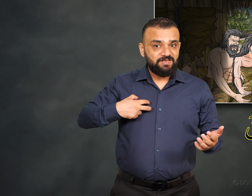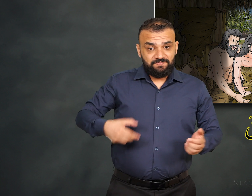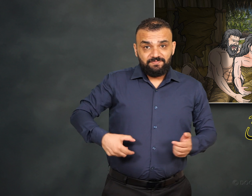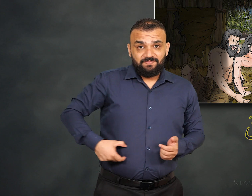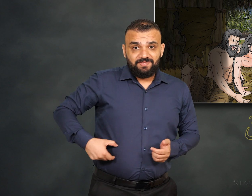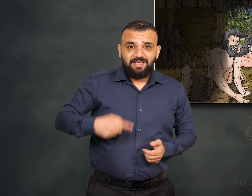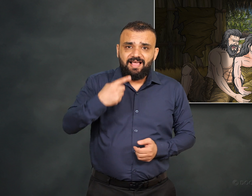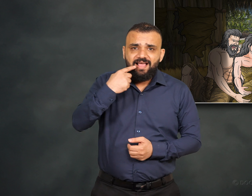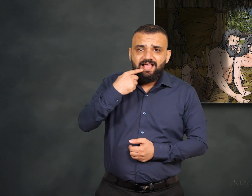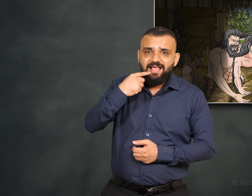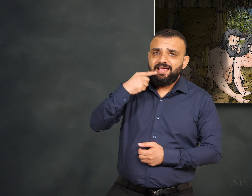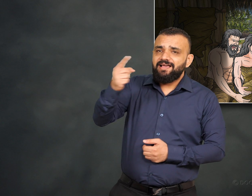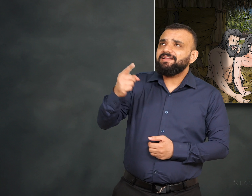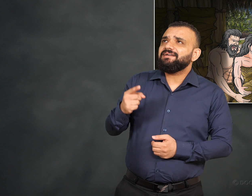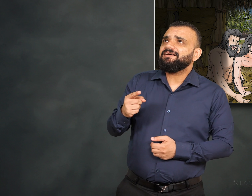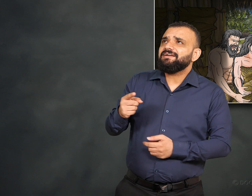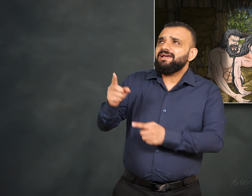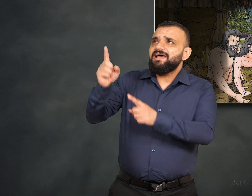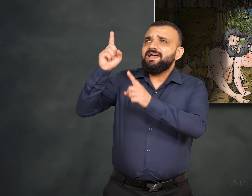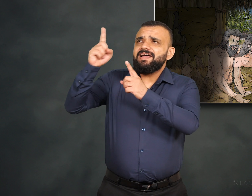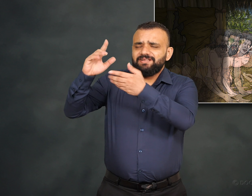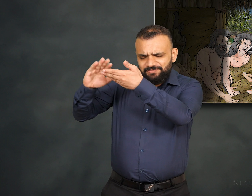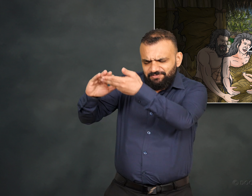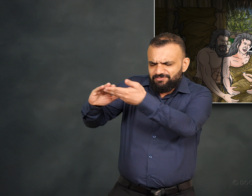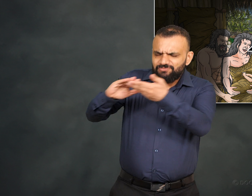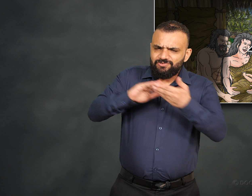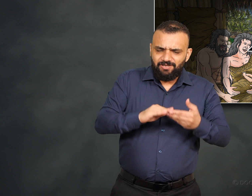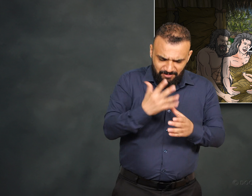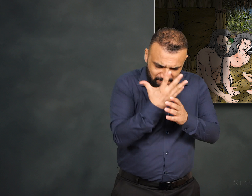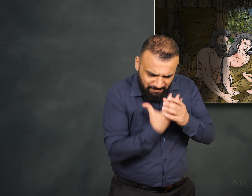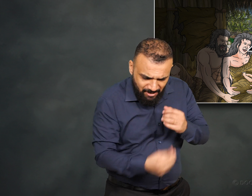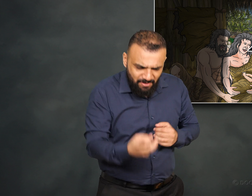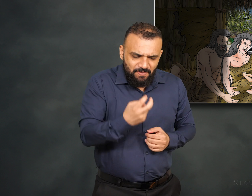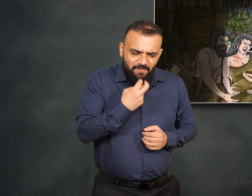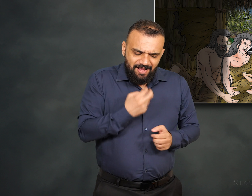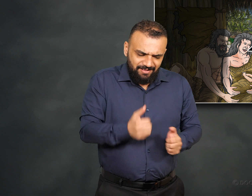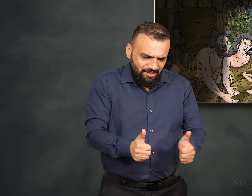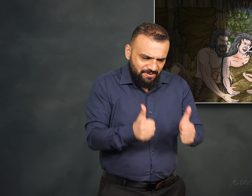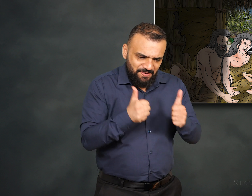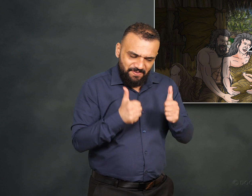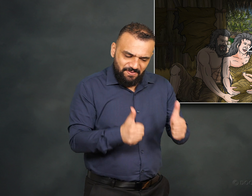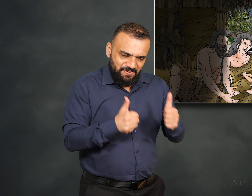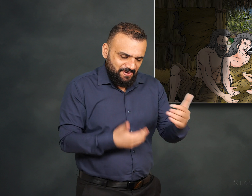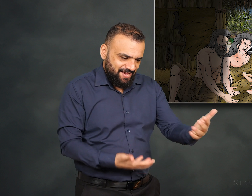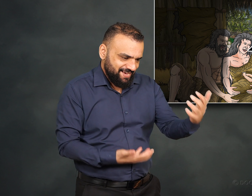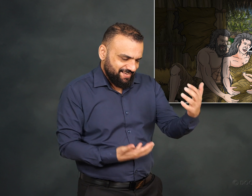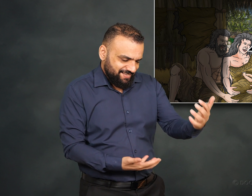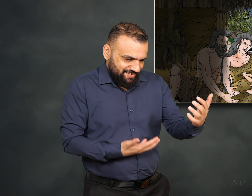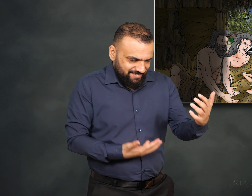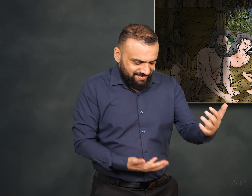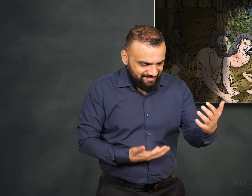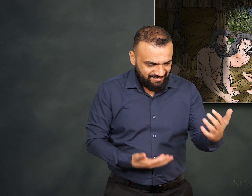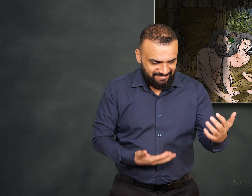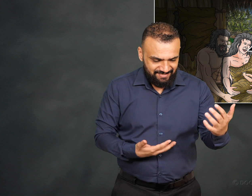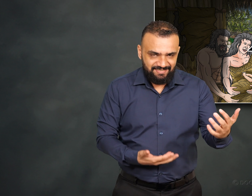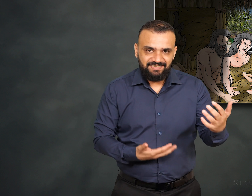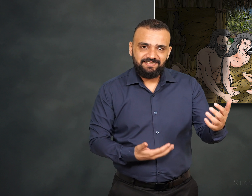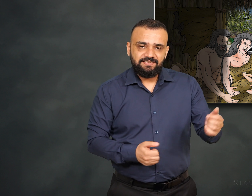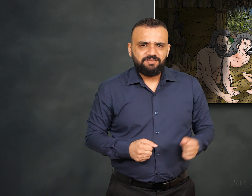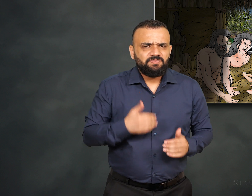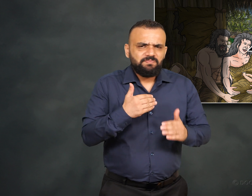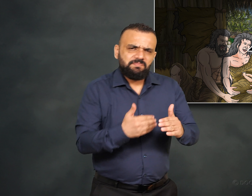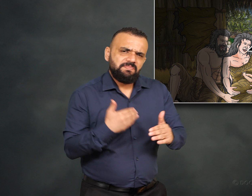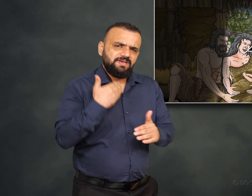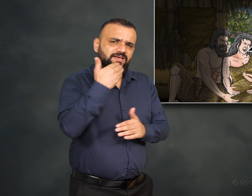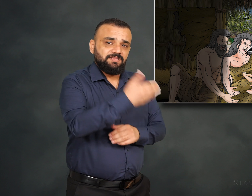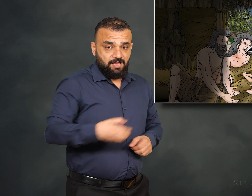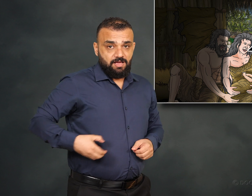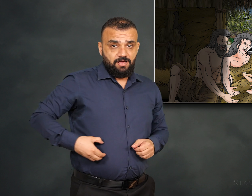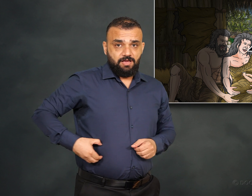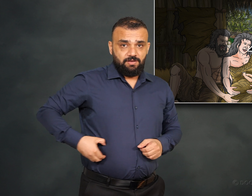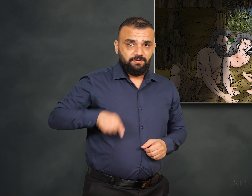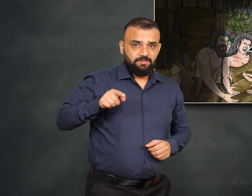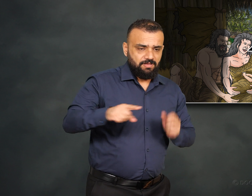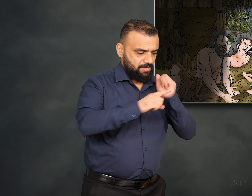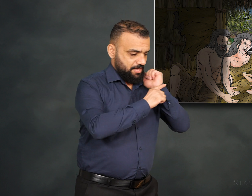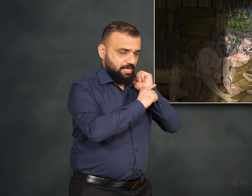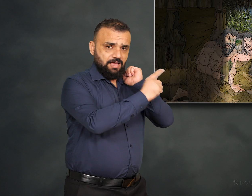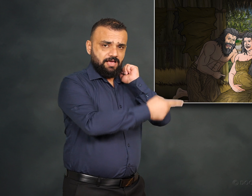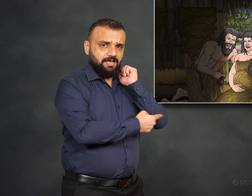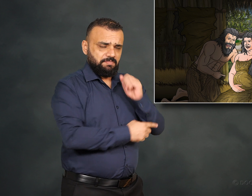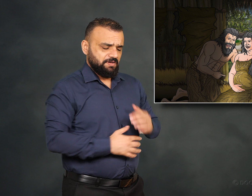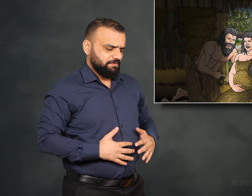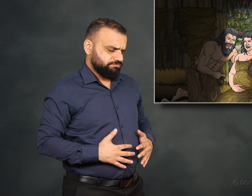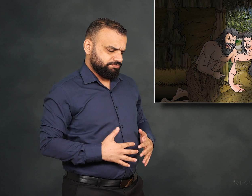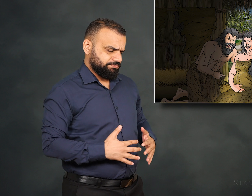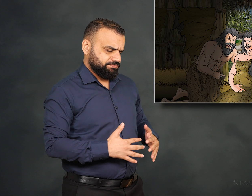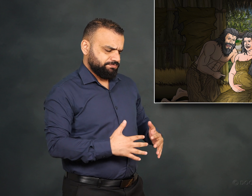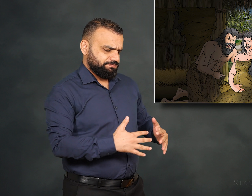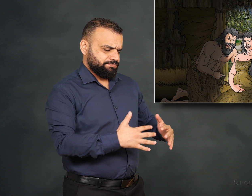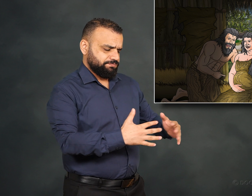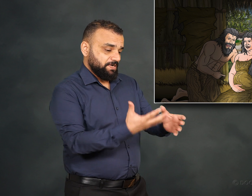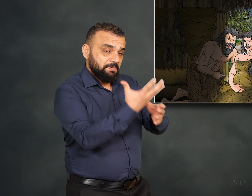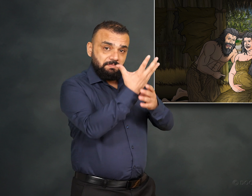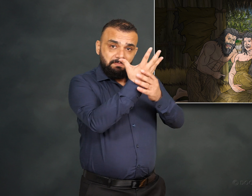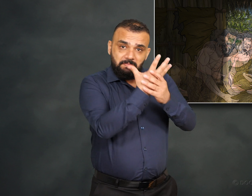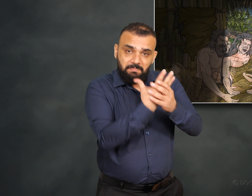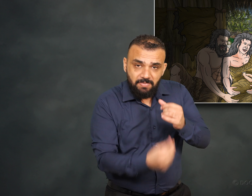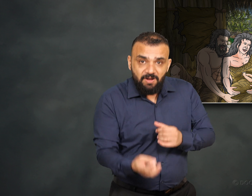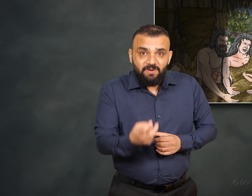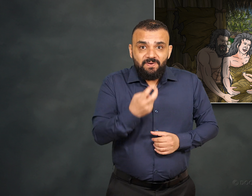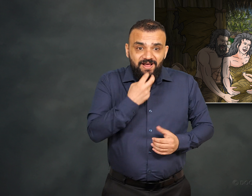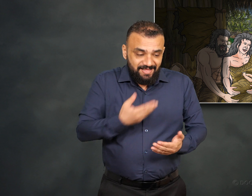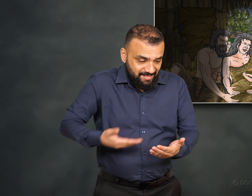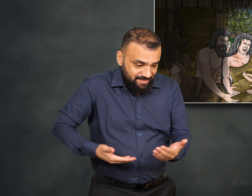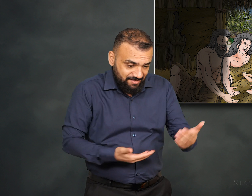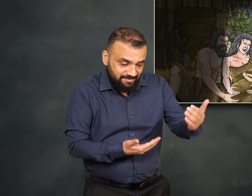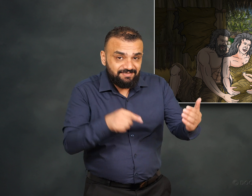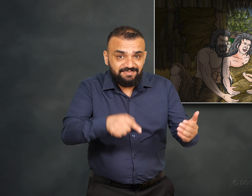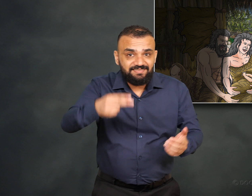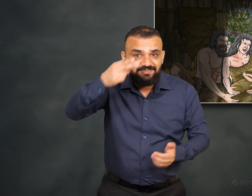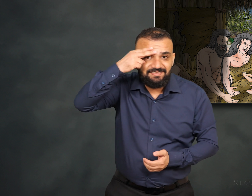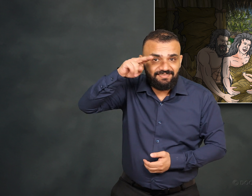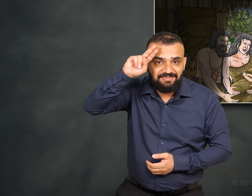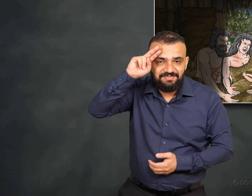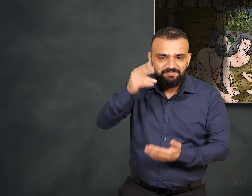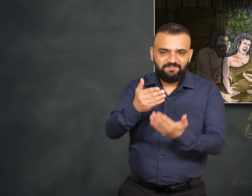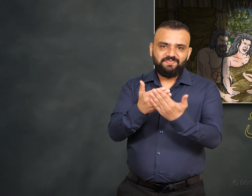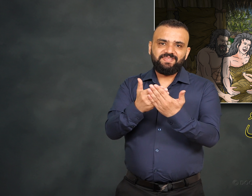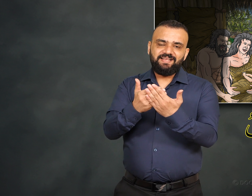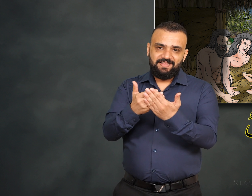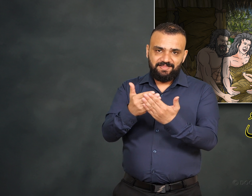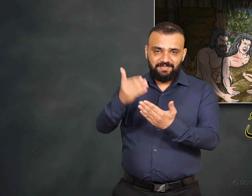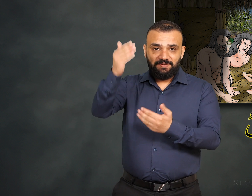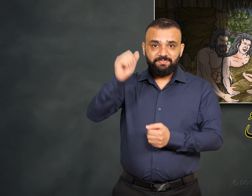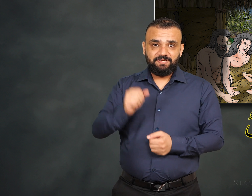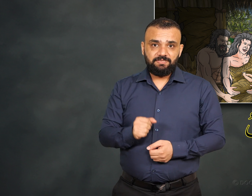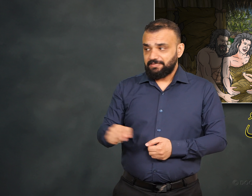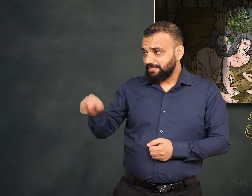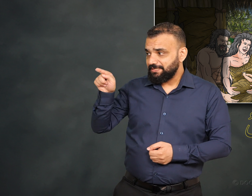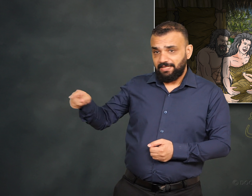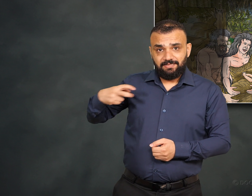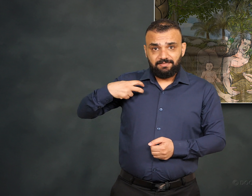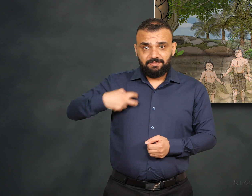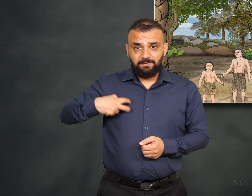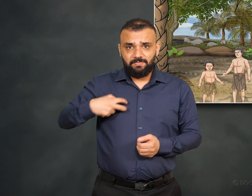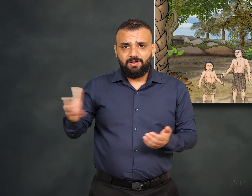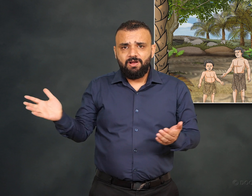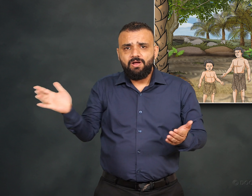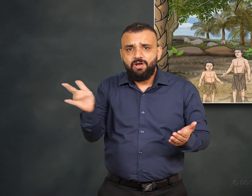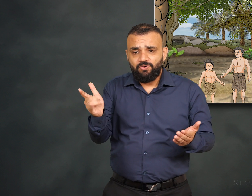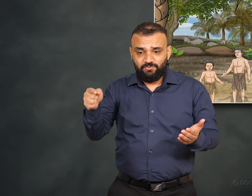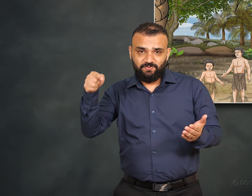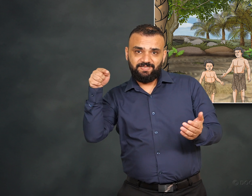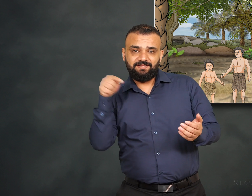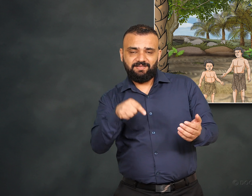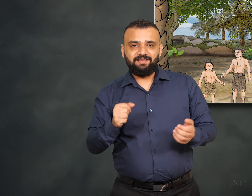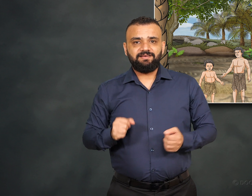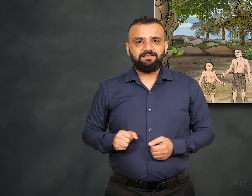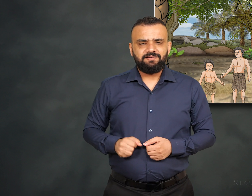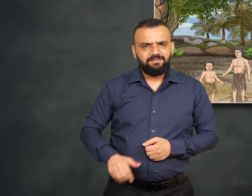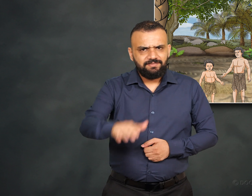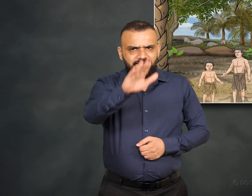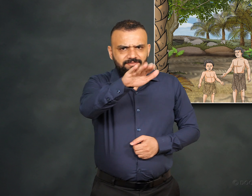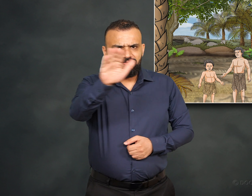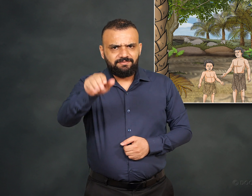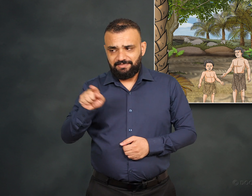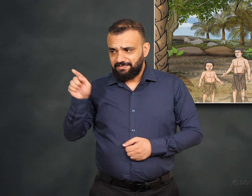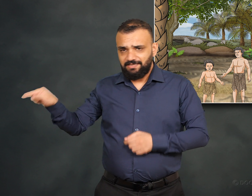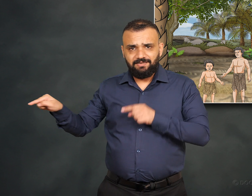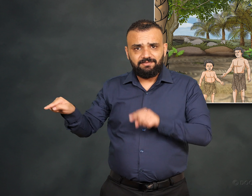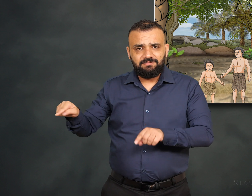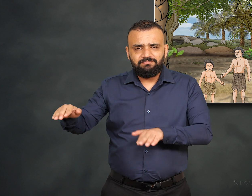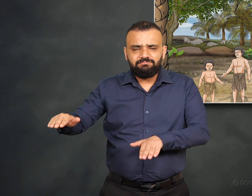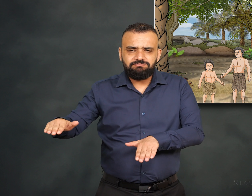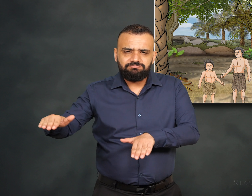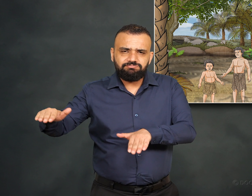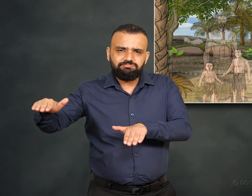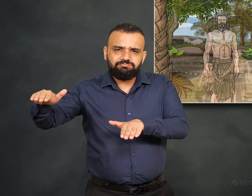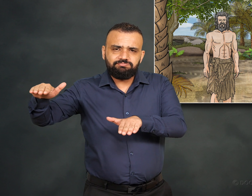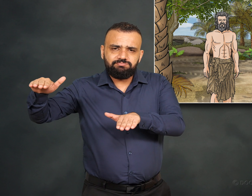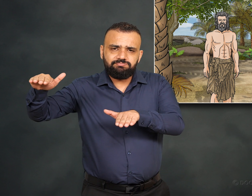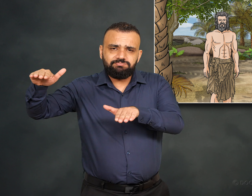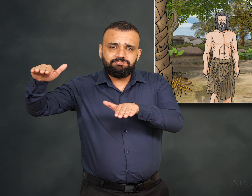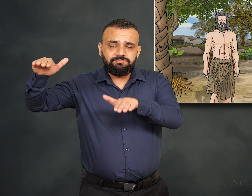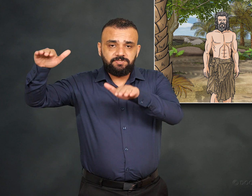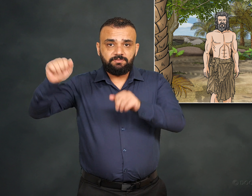“With the help of the LORD I have brought forth a man,” she said. Later she gave birth to Cain’s brother Abel.